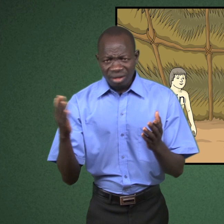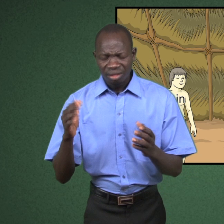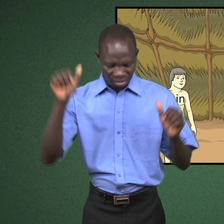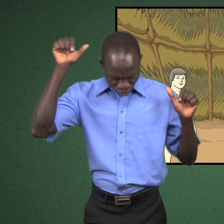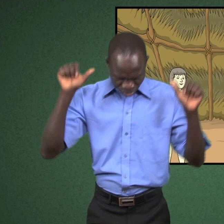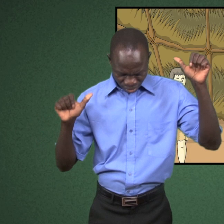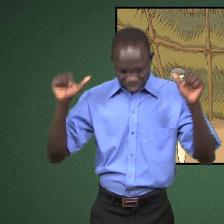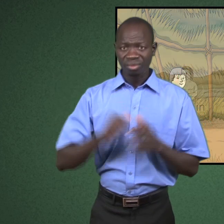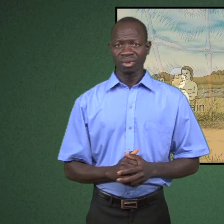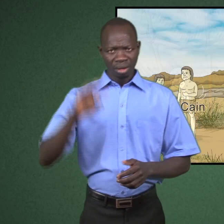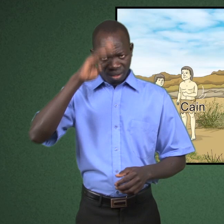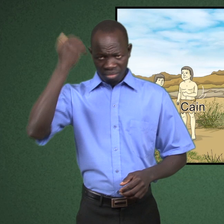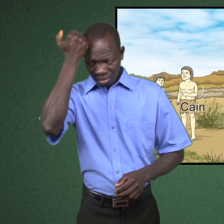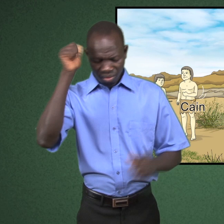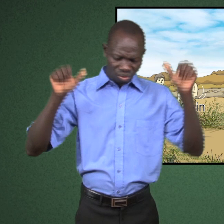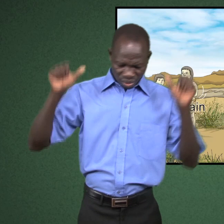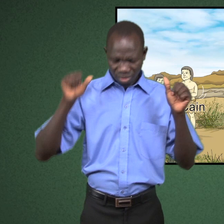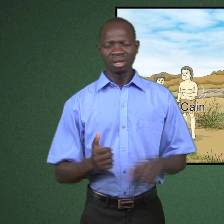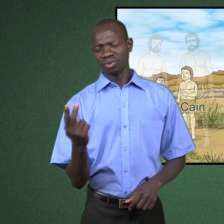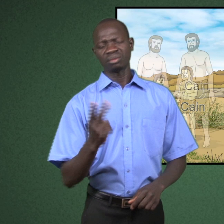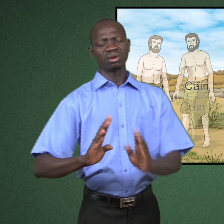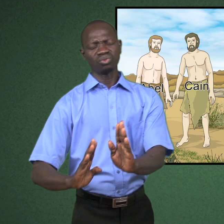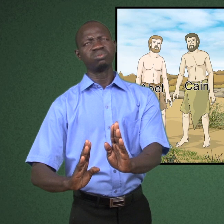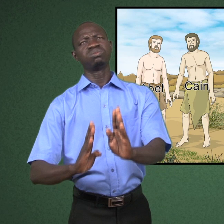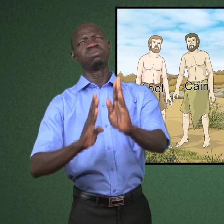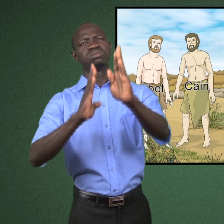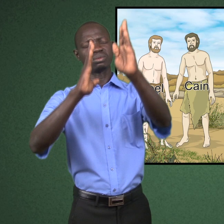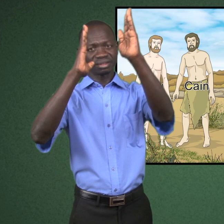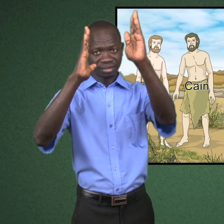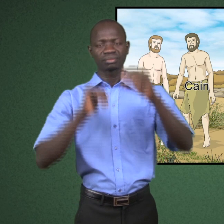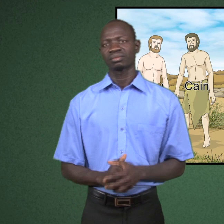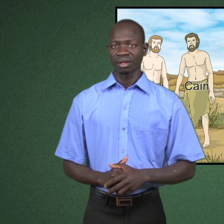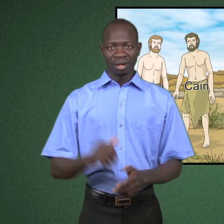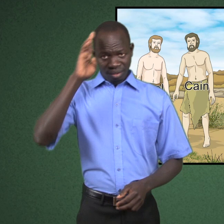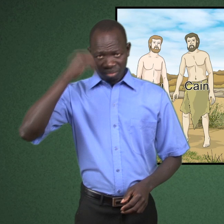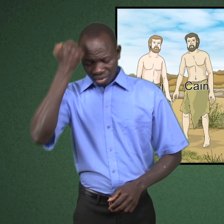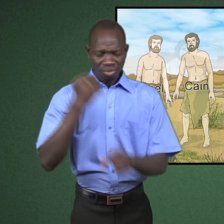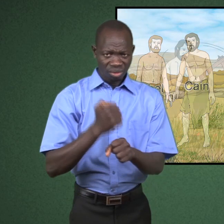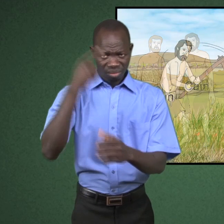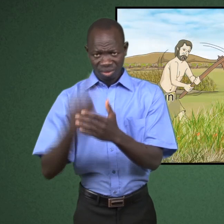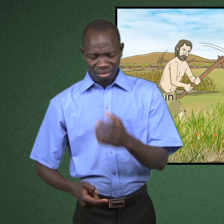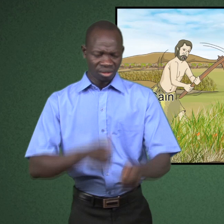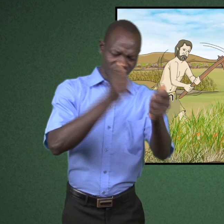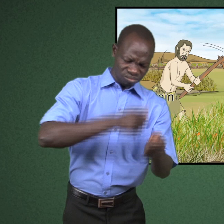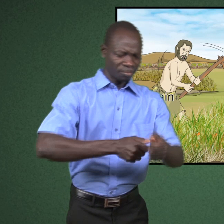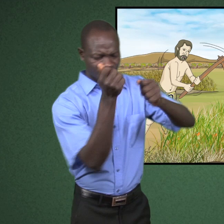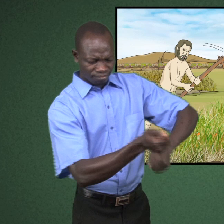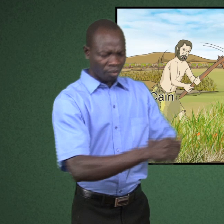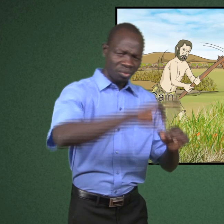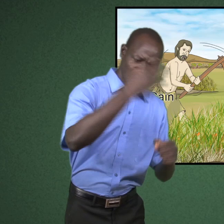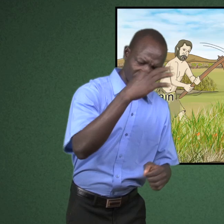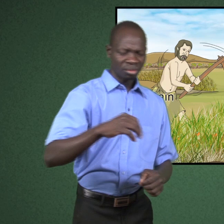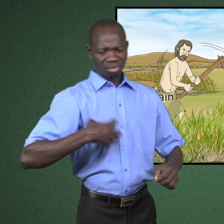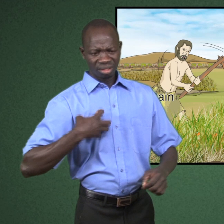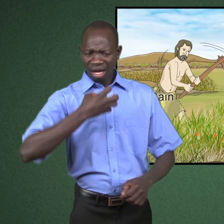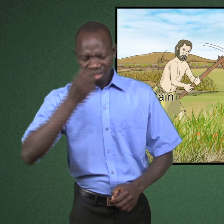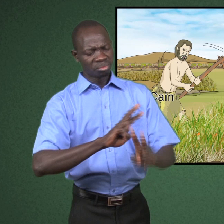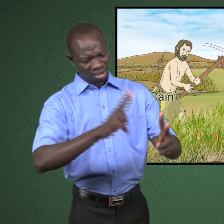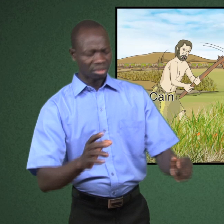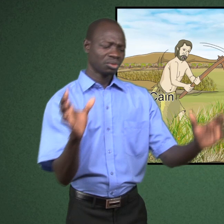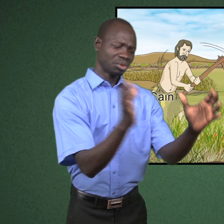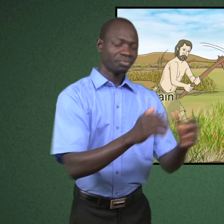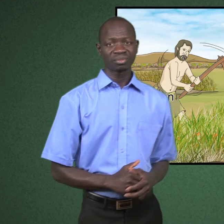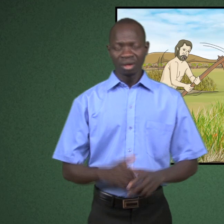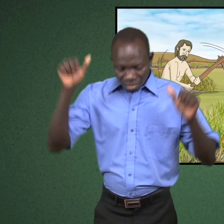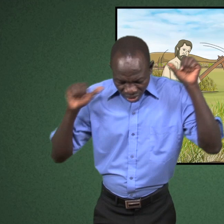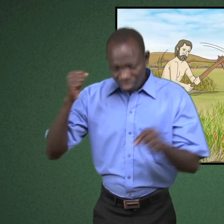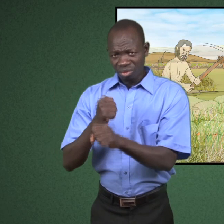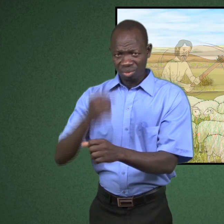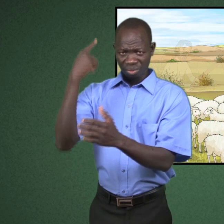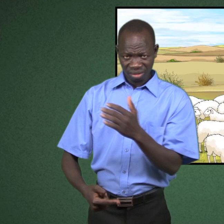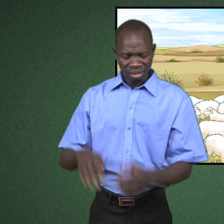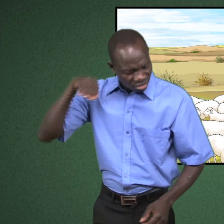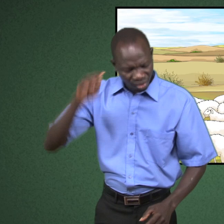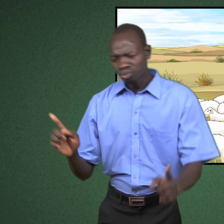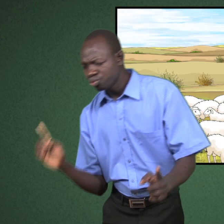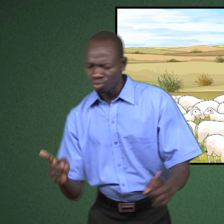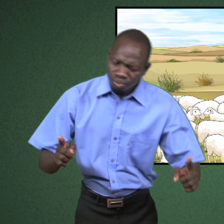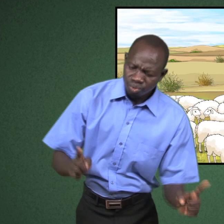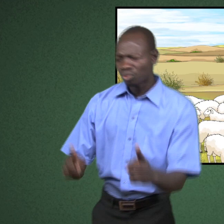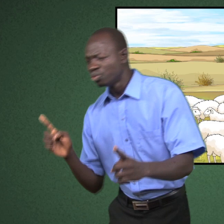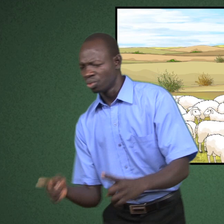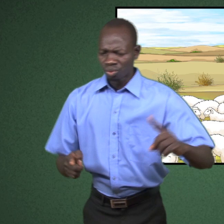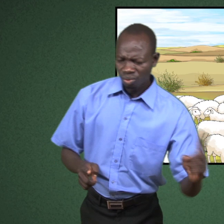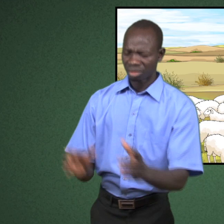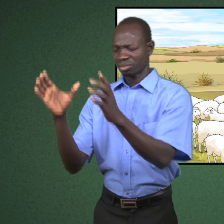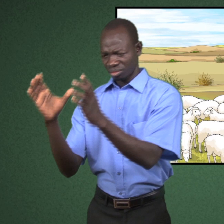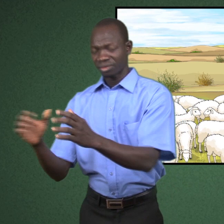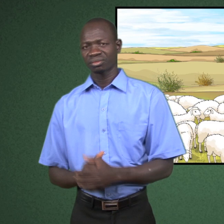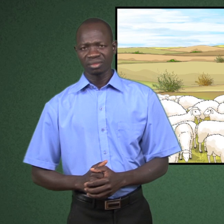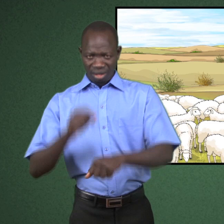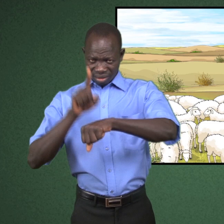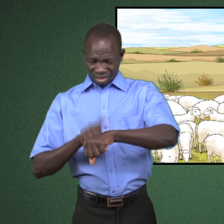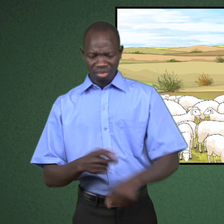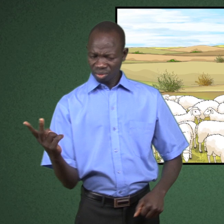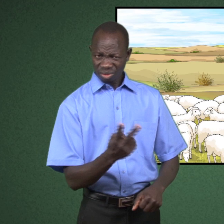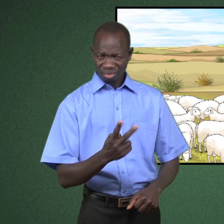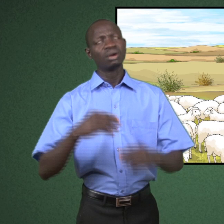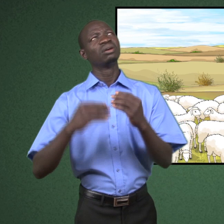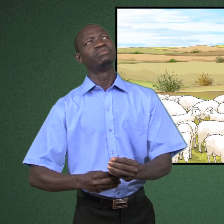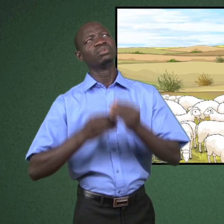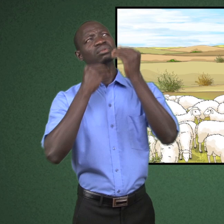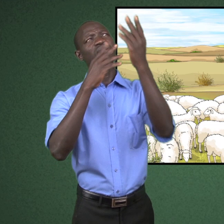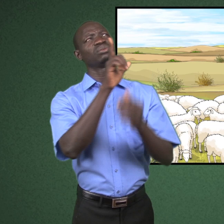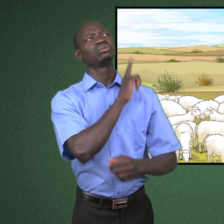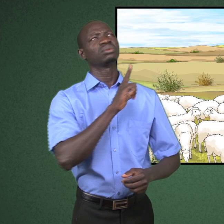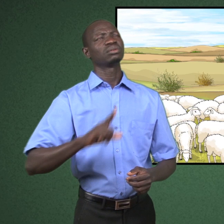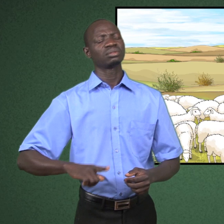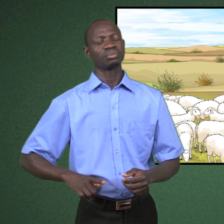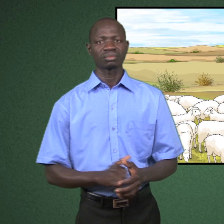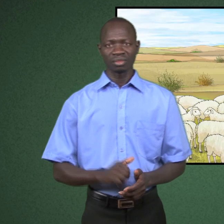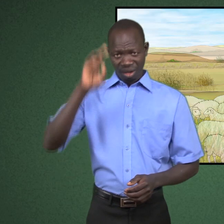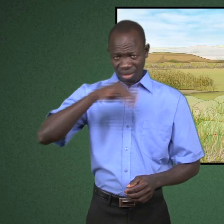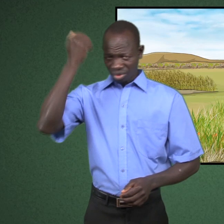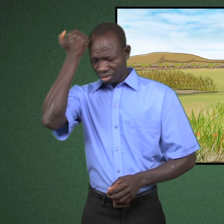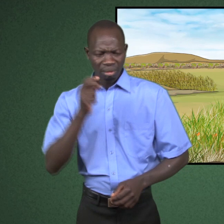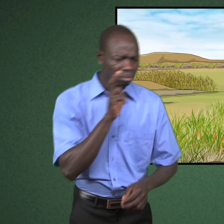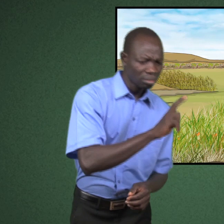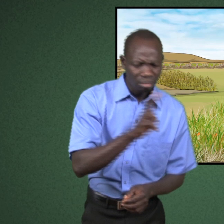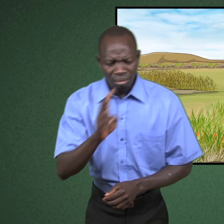Now Abel was a keeper of sheep, while Cain was a tiller of the soil.